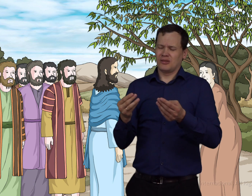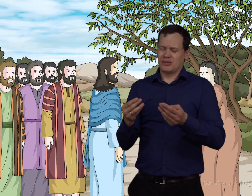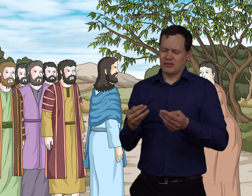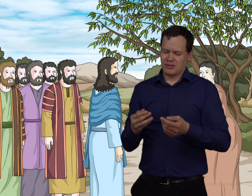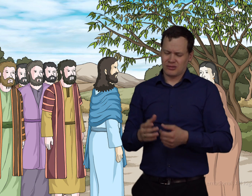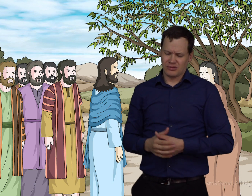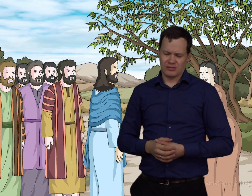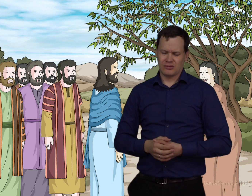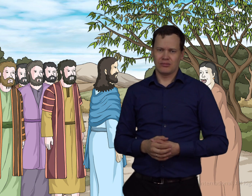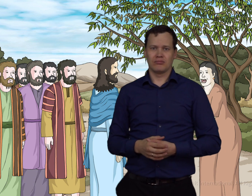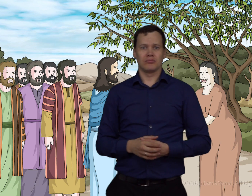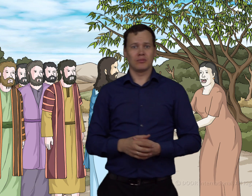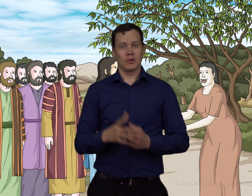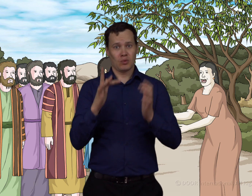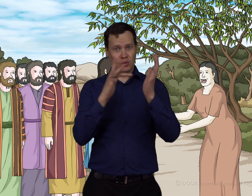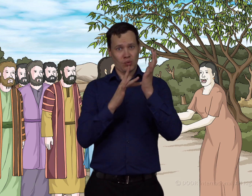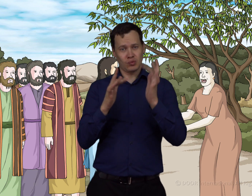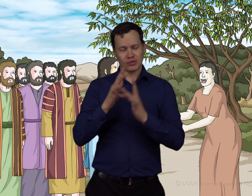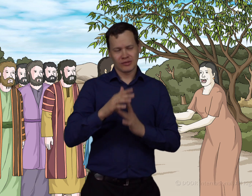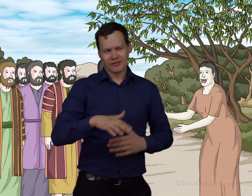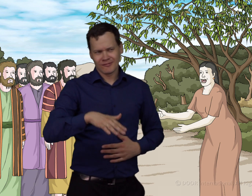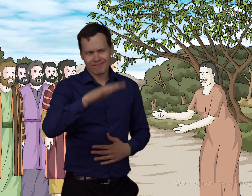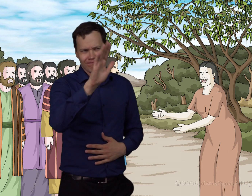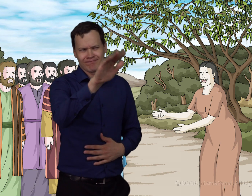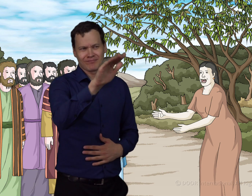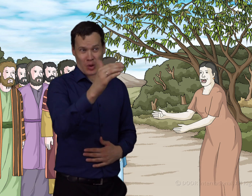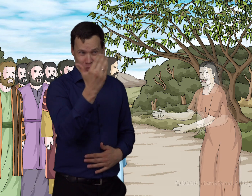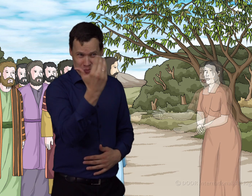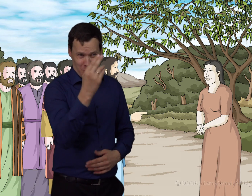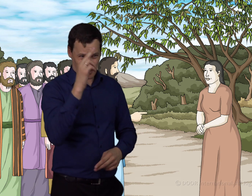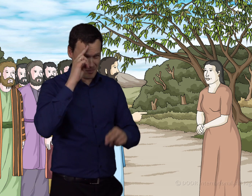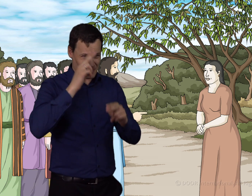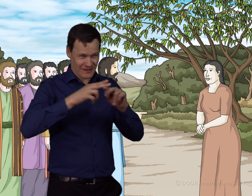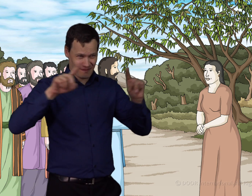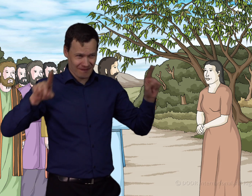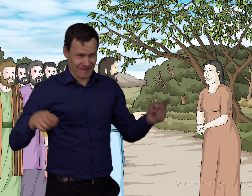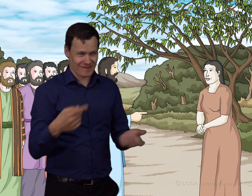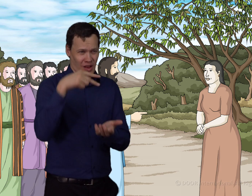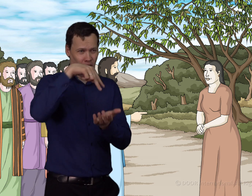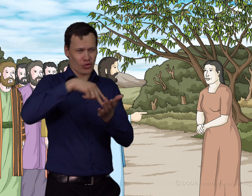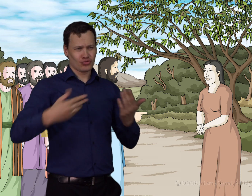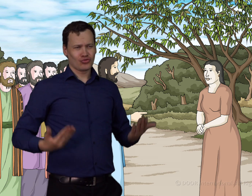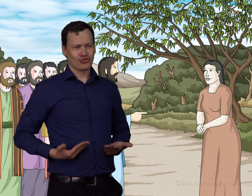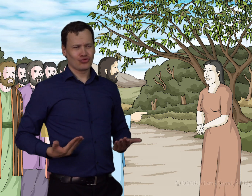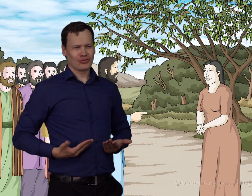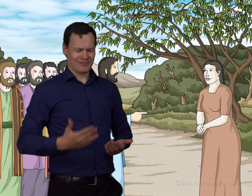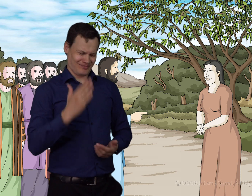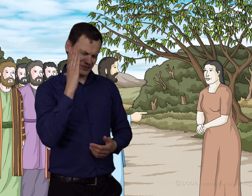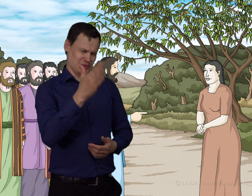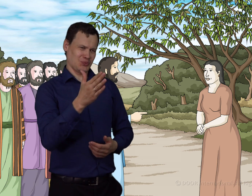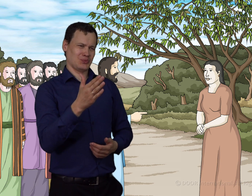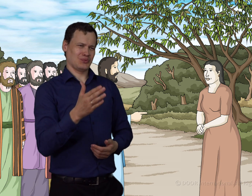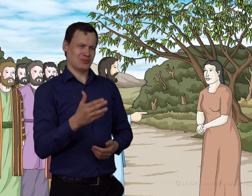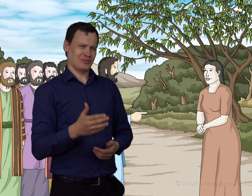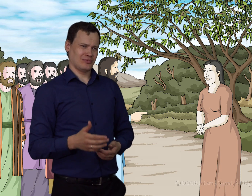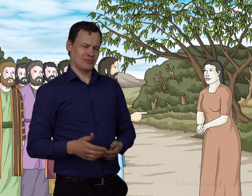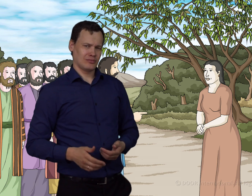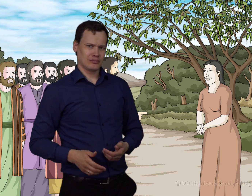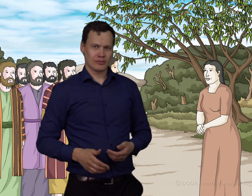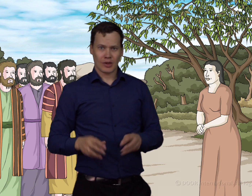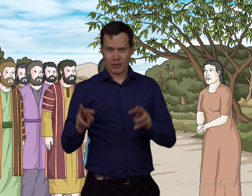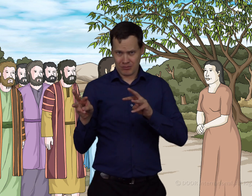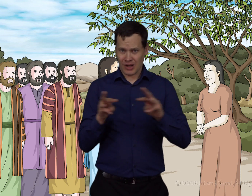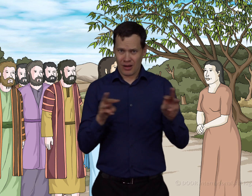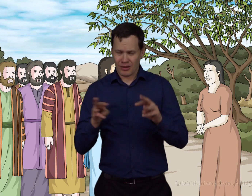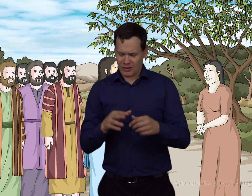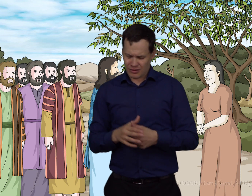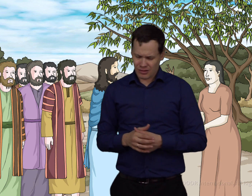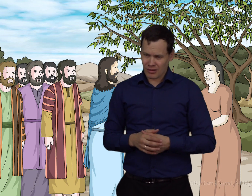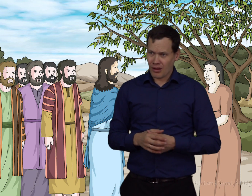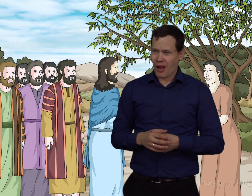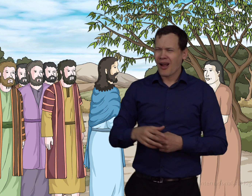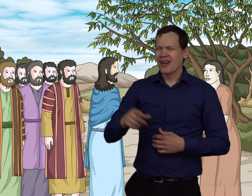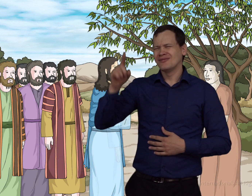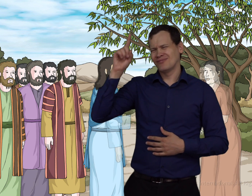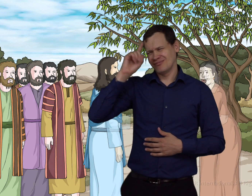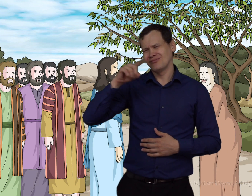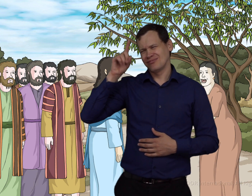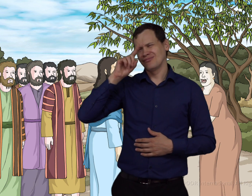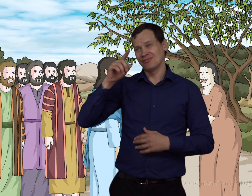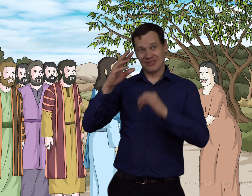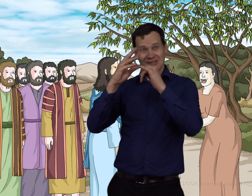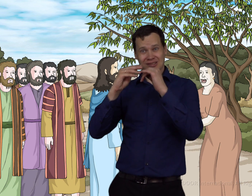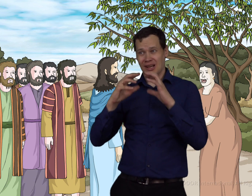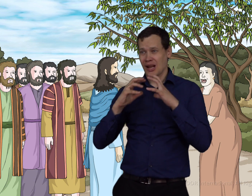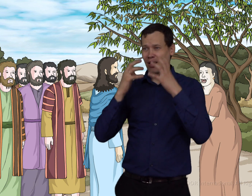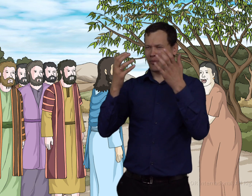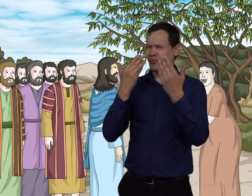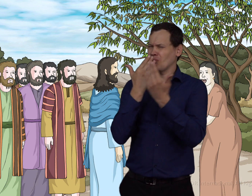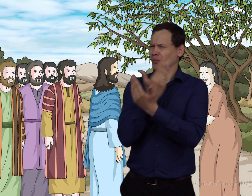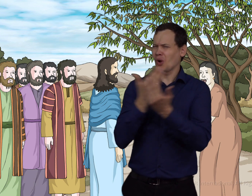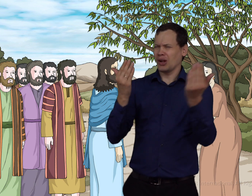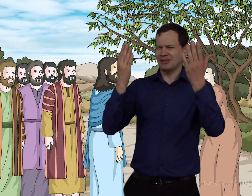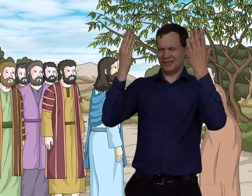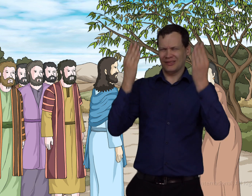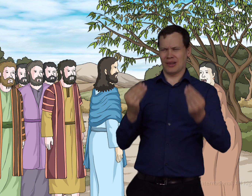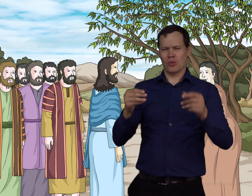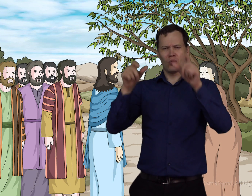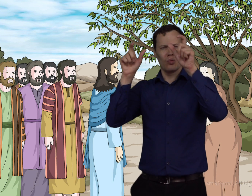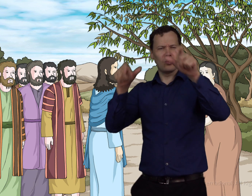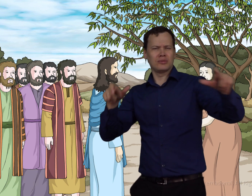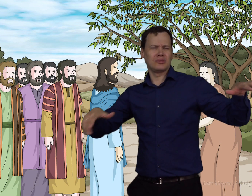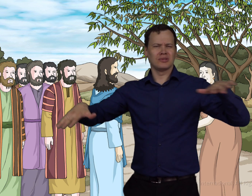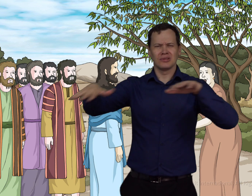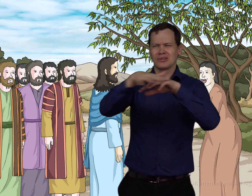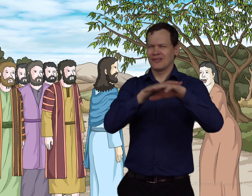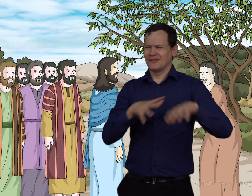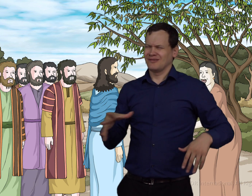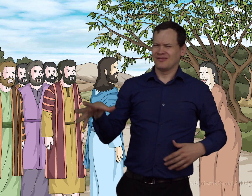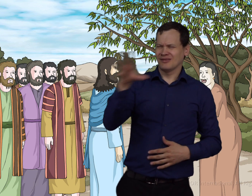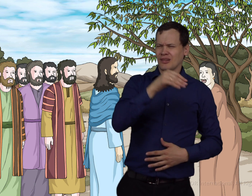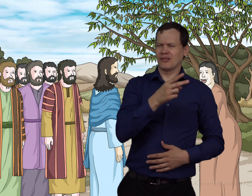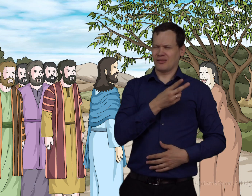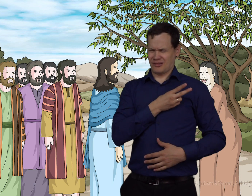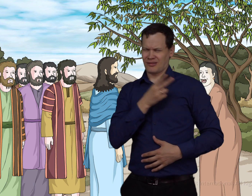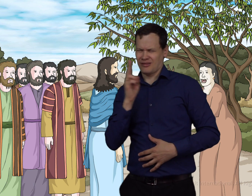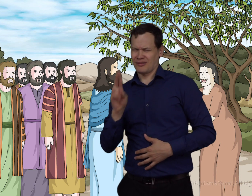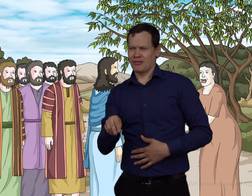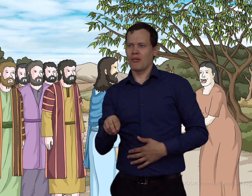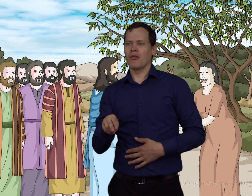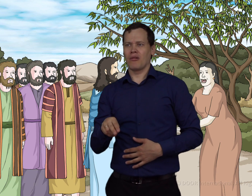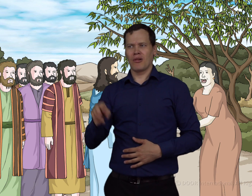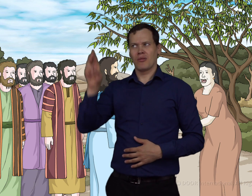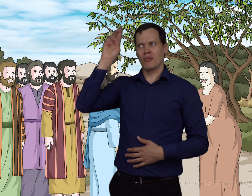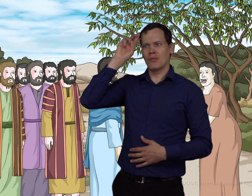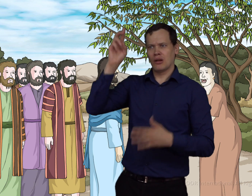Martha said to Jesus, “Lord, if You had been here, my brother would not have died.